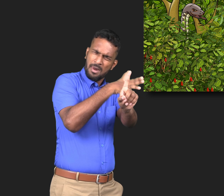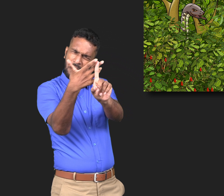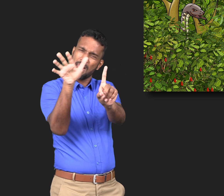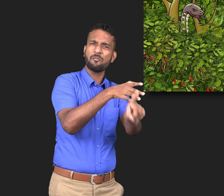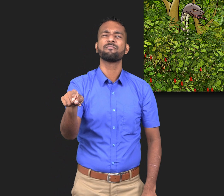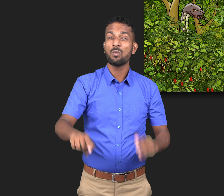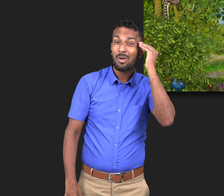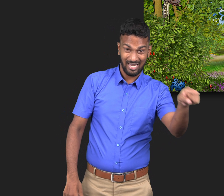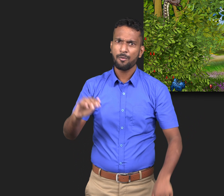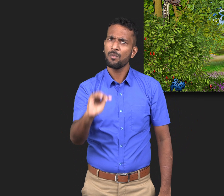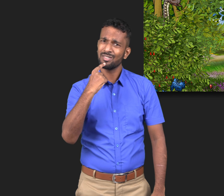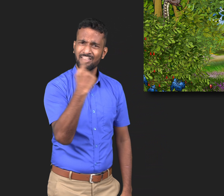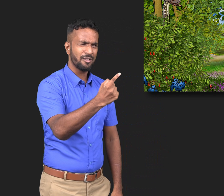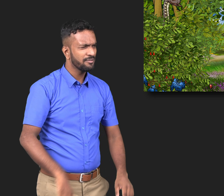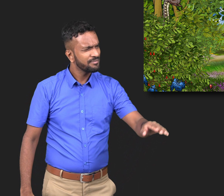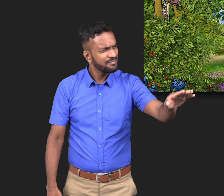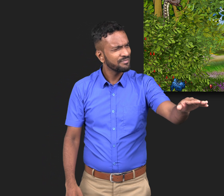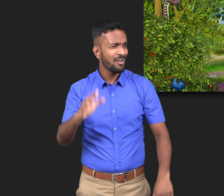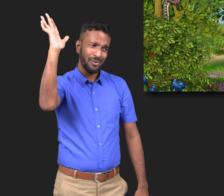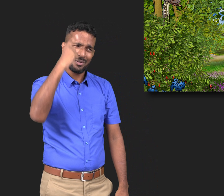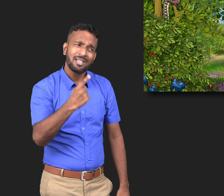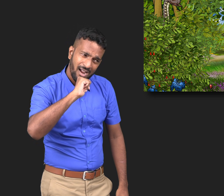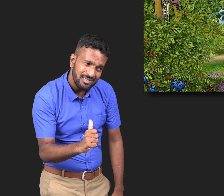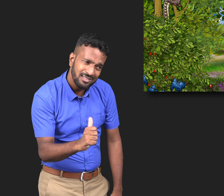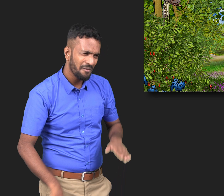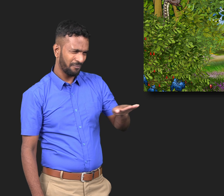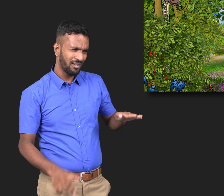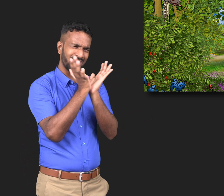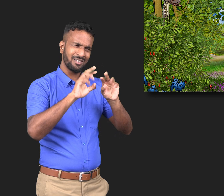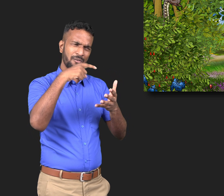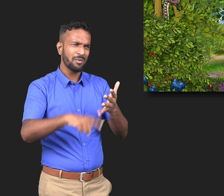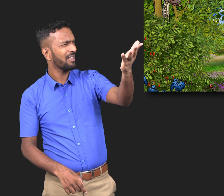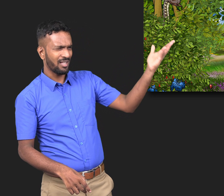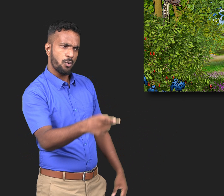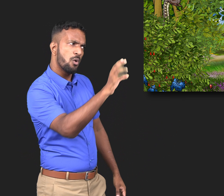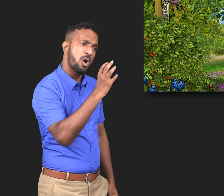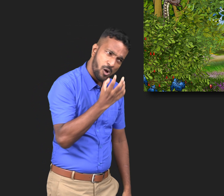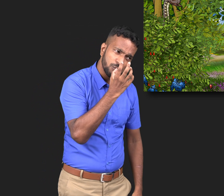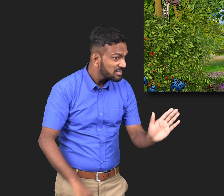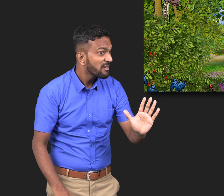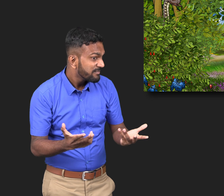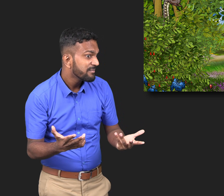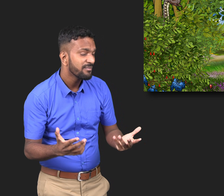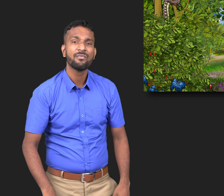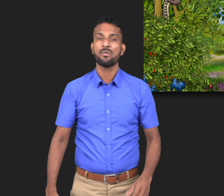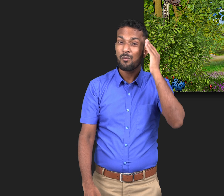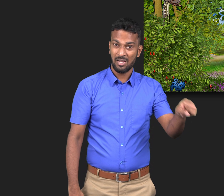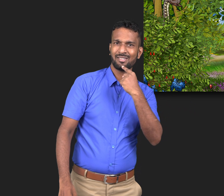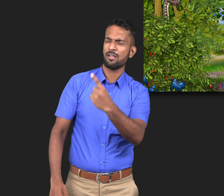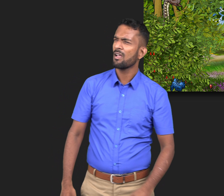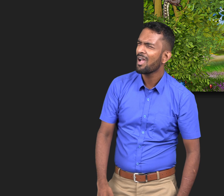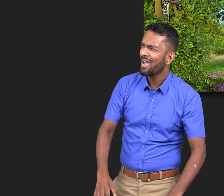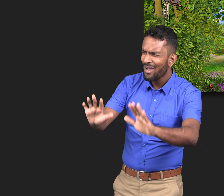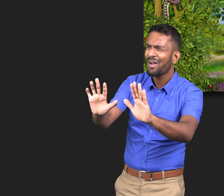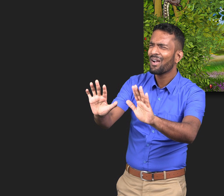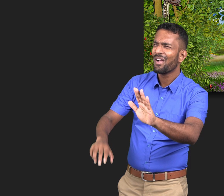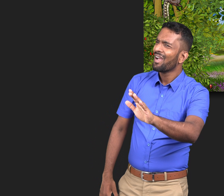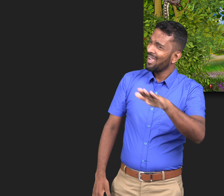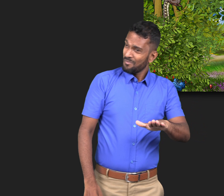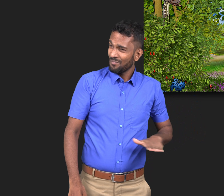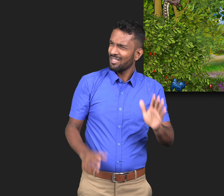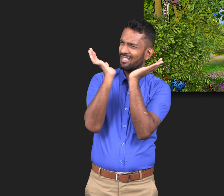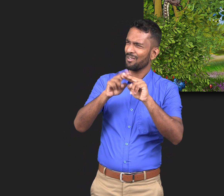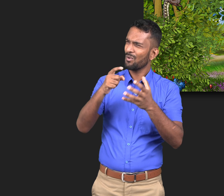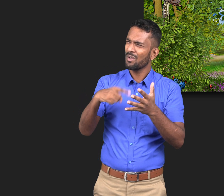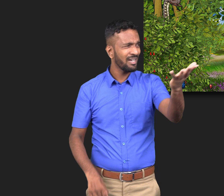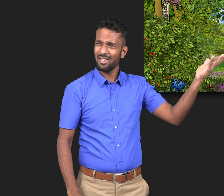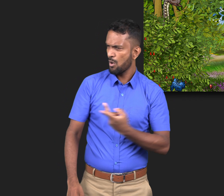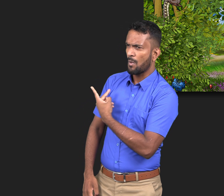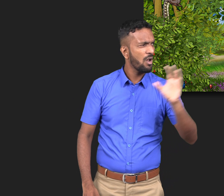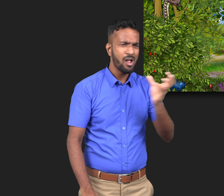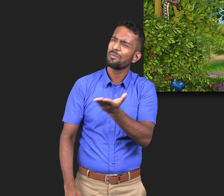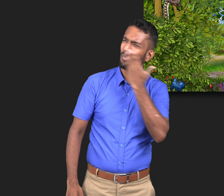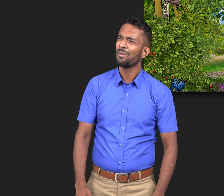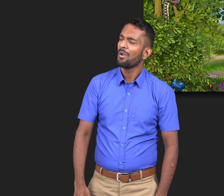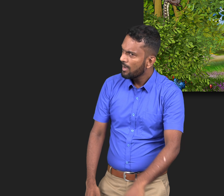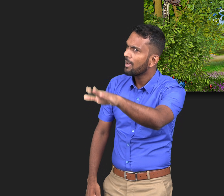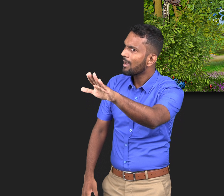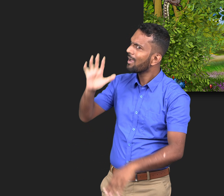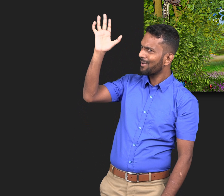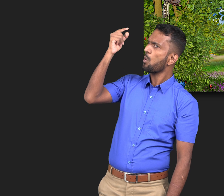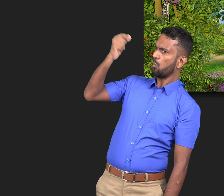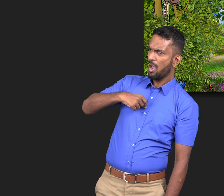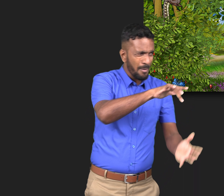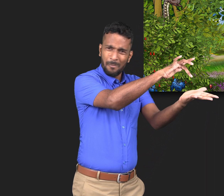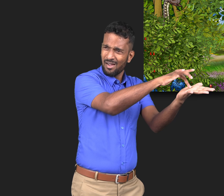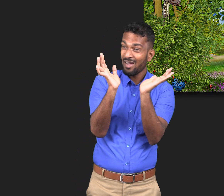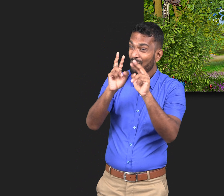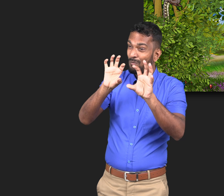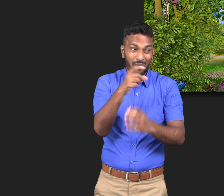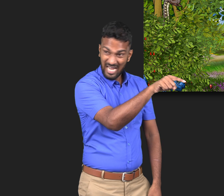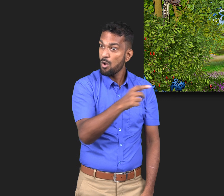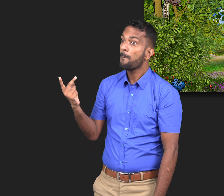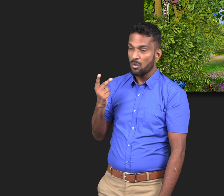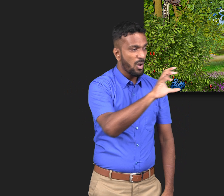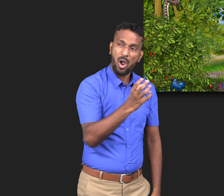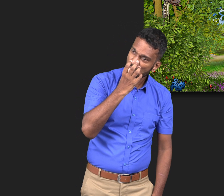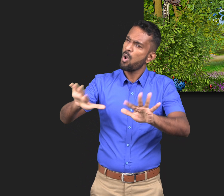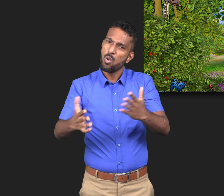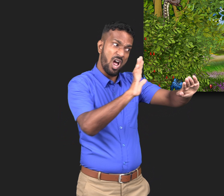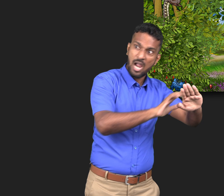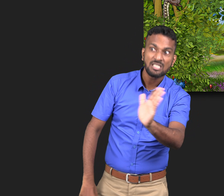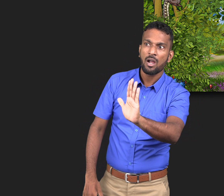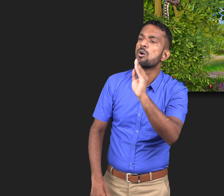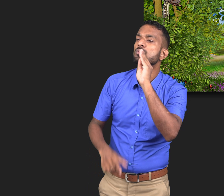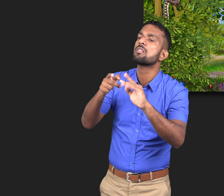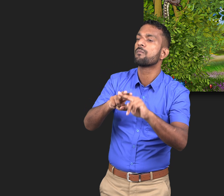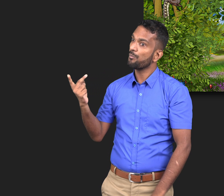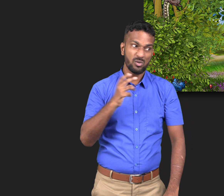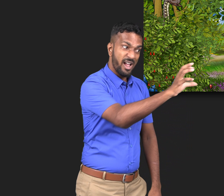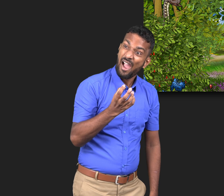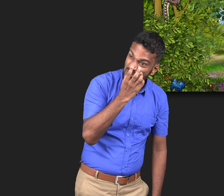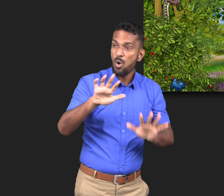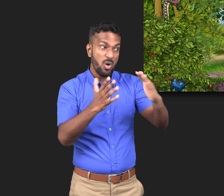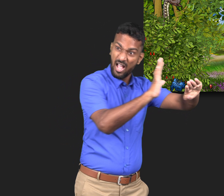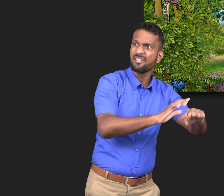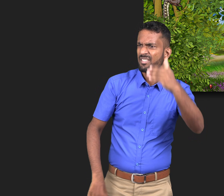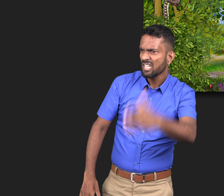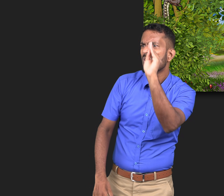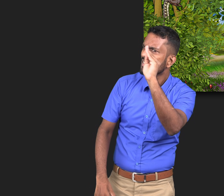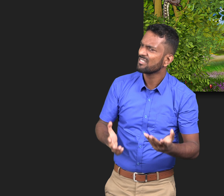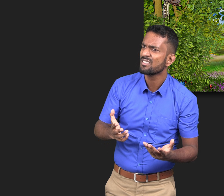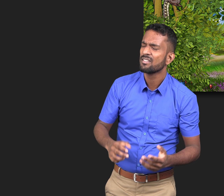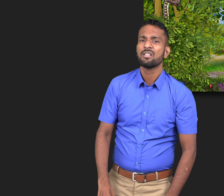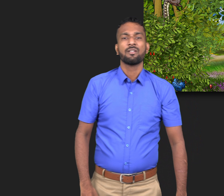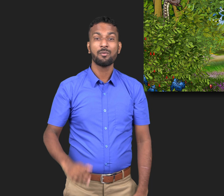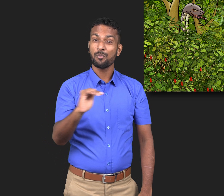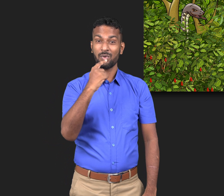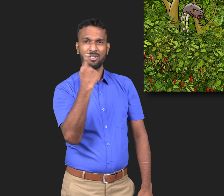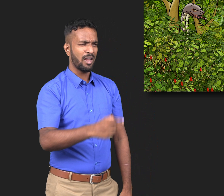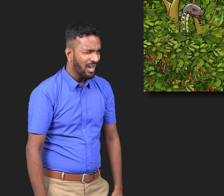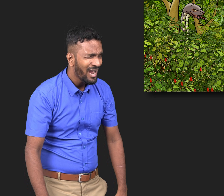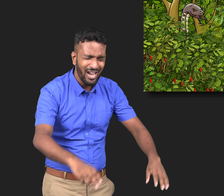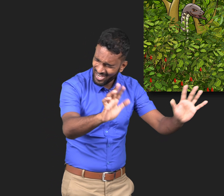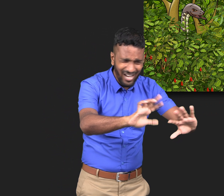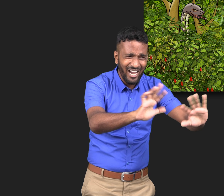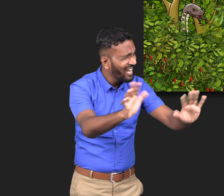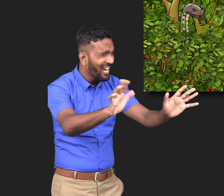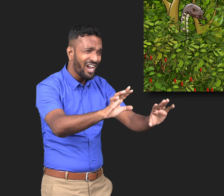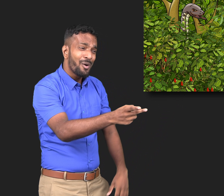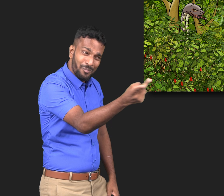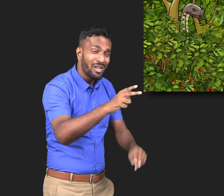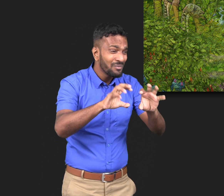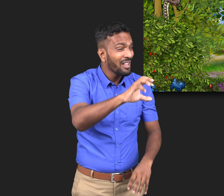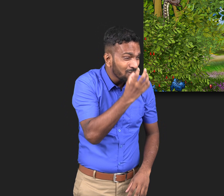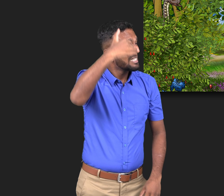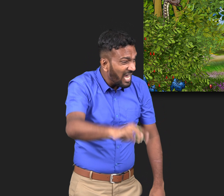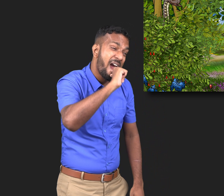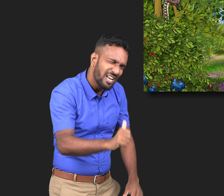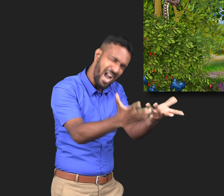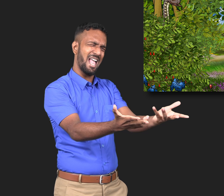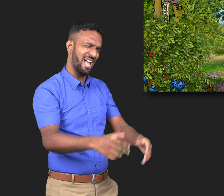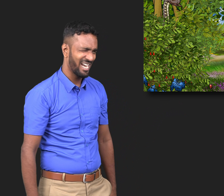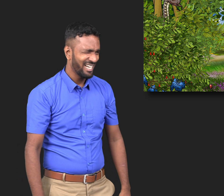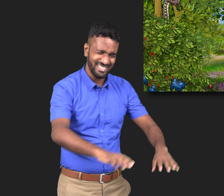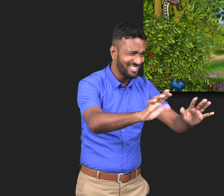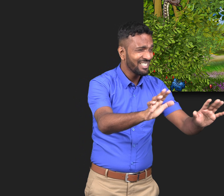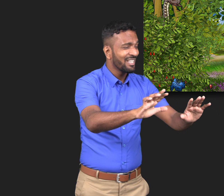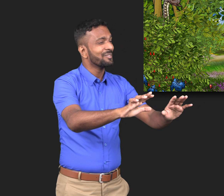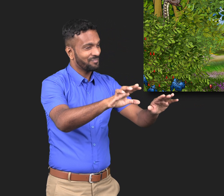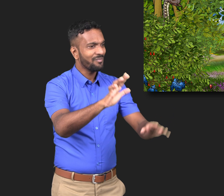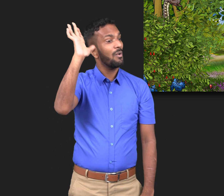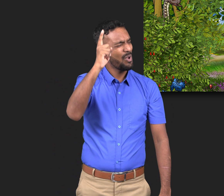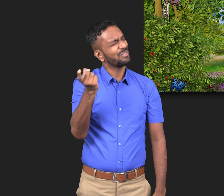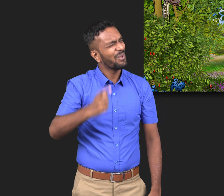And he said to the woman, “Did God really say, ‘You must not eat from any tree in the garden?’” The woman answered the serpent, “We may eat the fruit of the trees of the garden, but about the fruit of the tree in the middle of the garden, God has said, ‘You must not eat of it or touch it, or you will die.’” “You will not surely die,” the serpent told her.